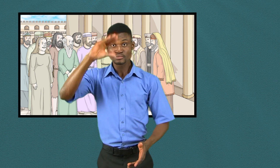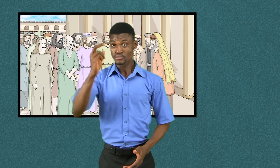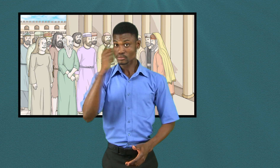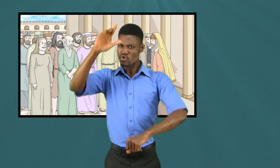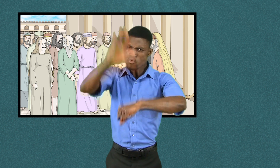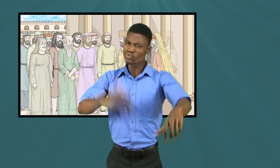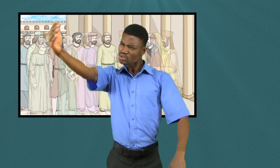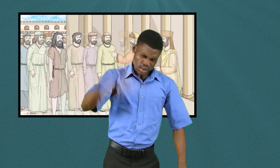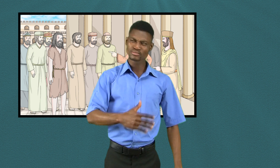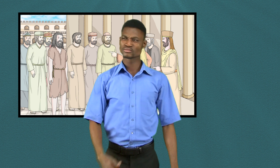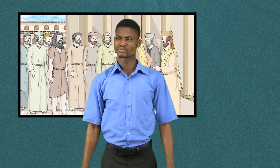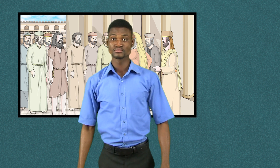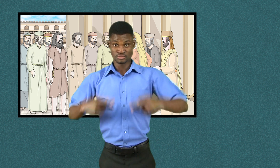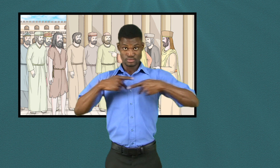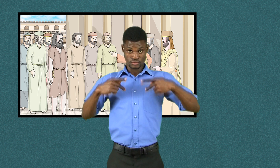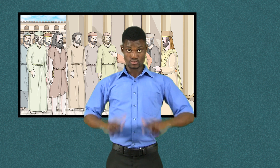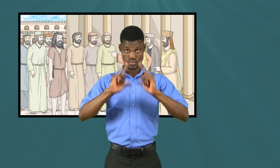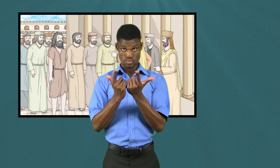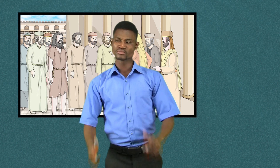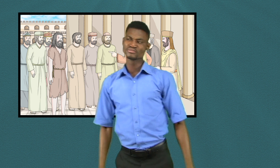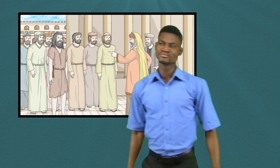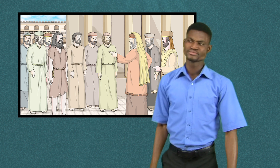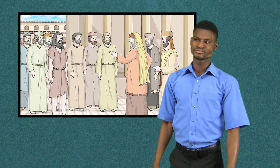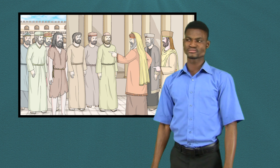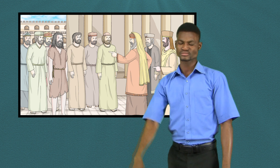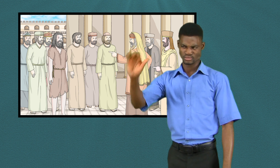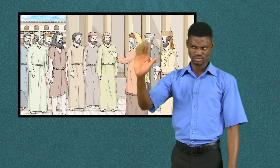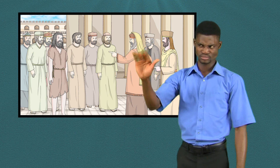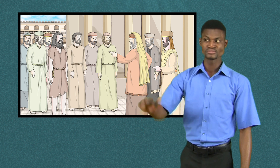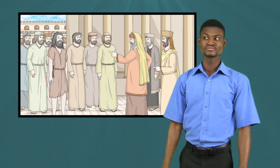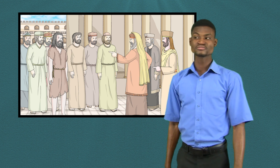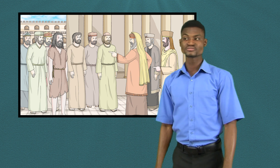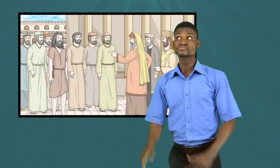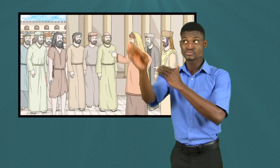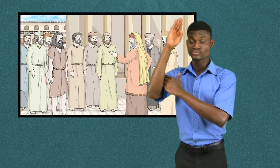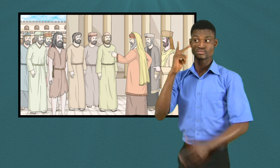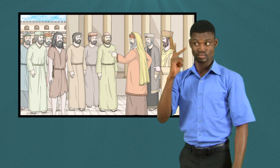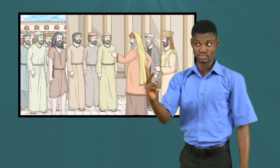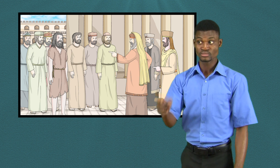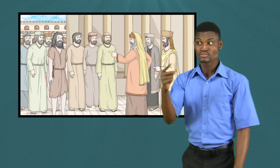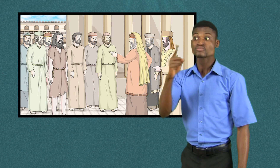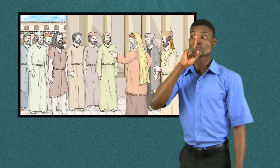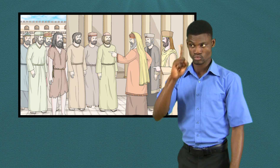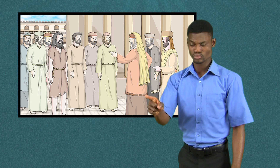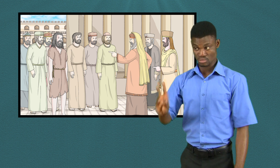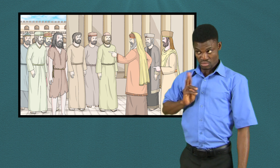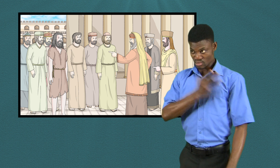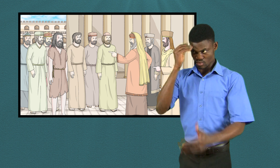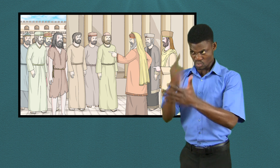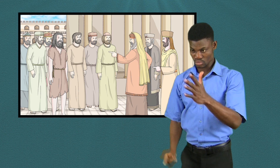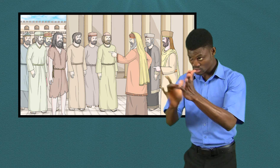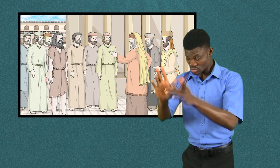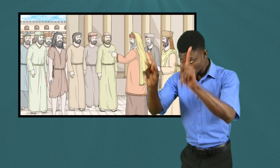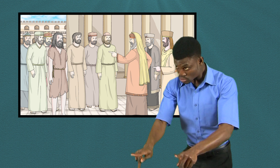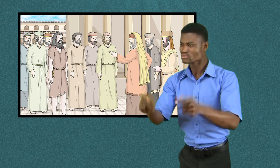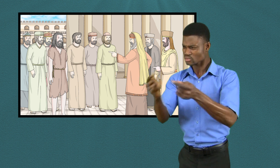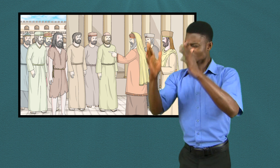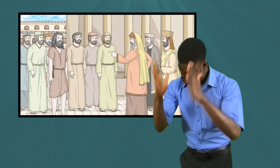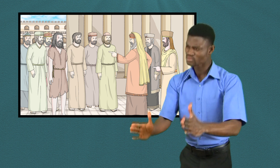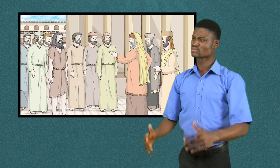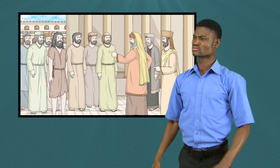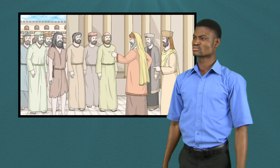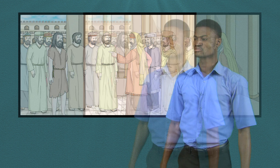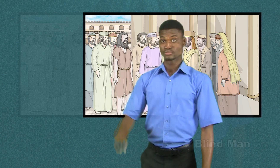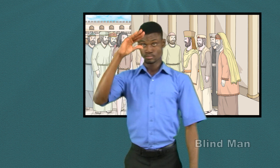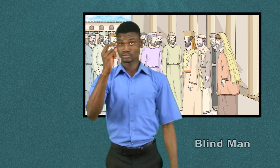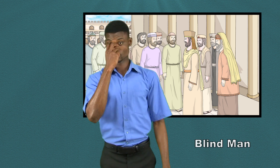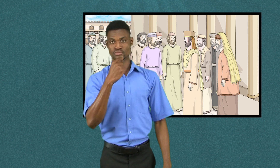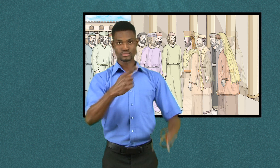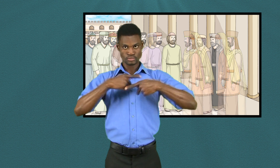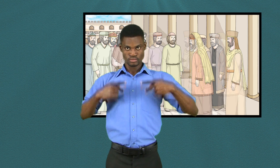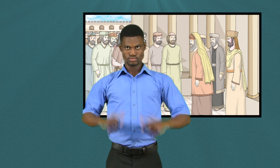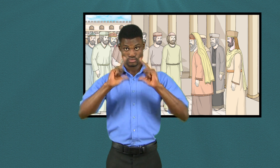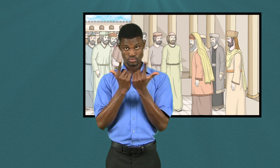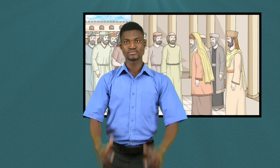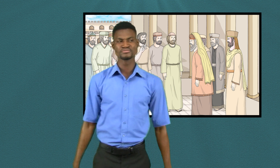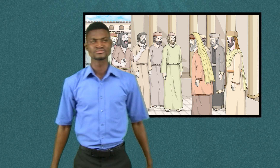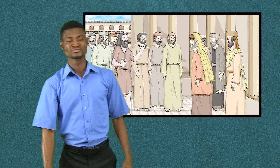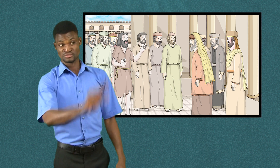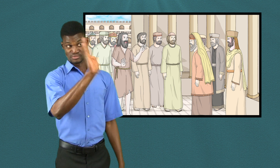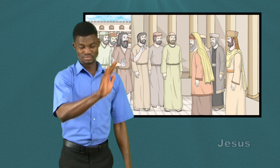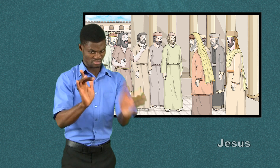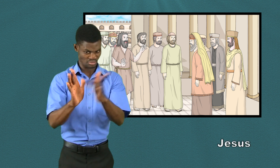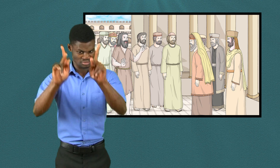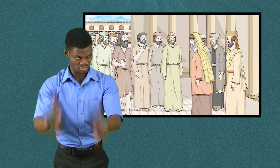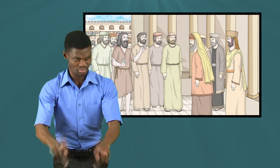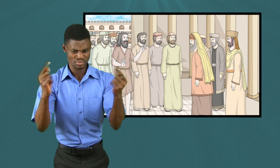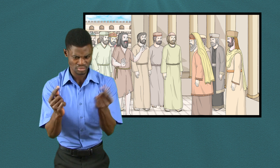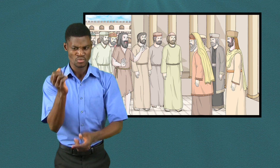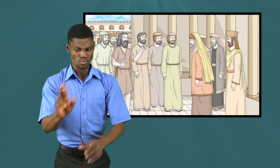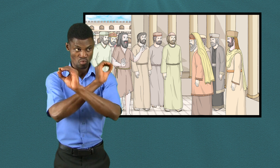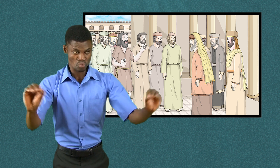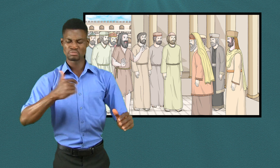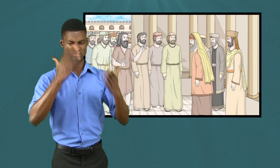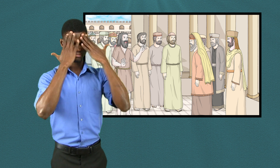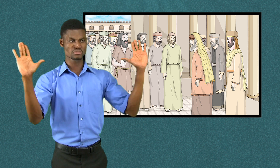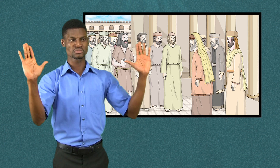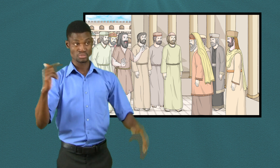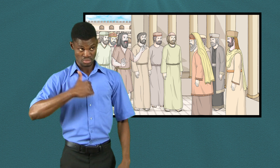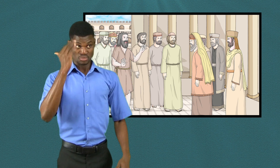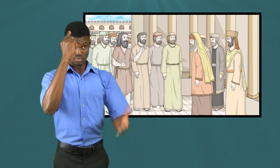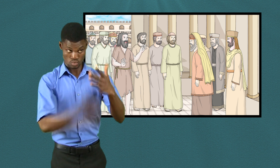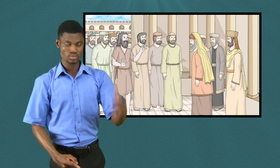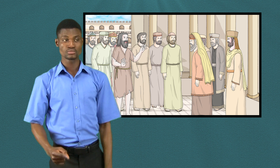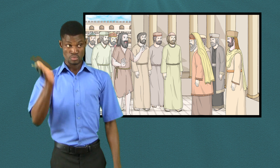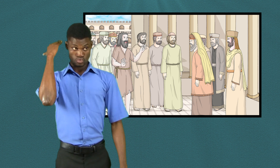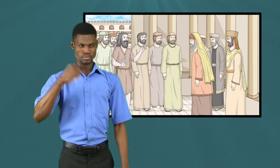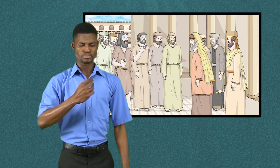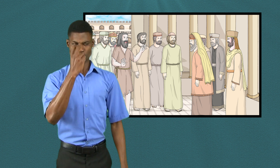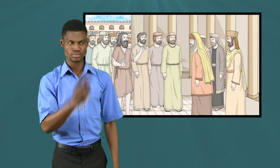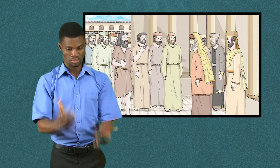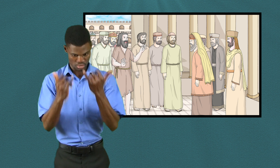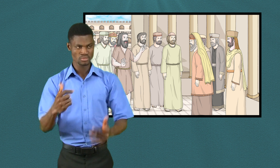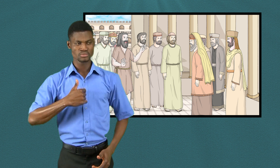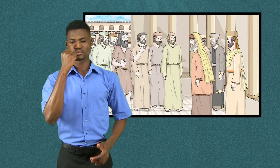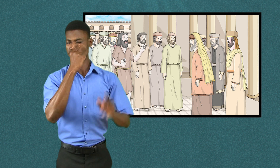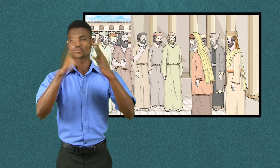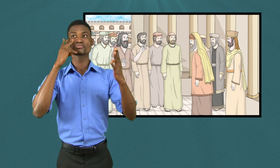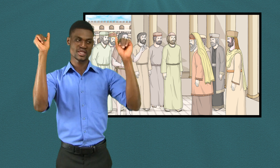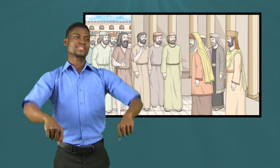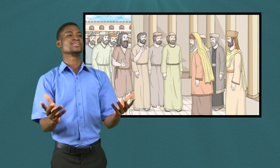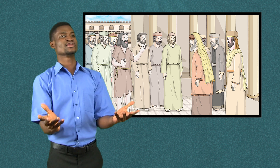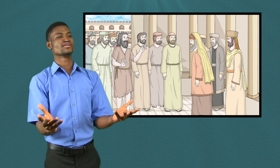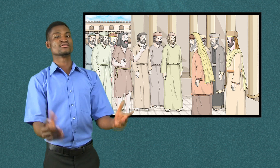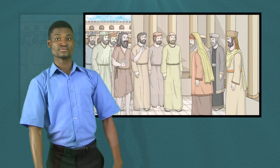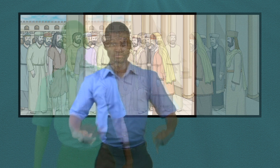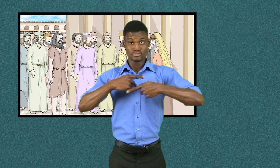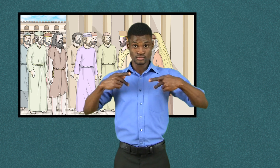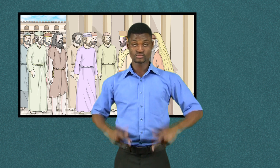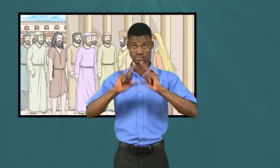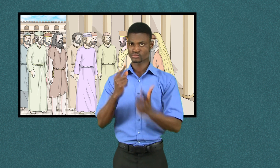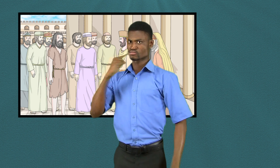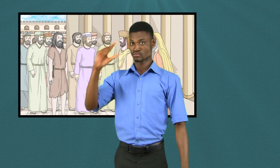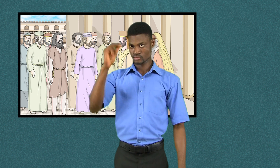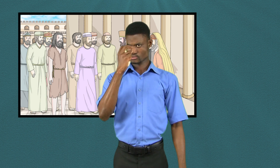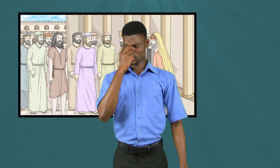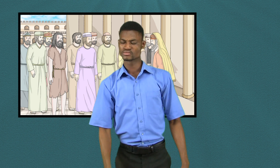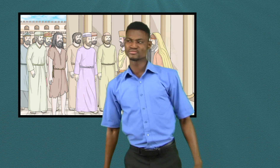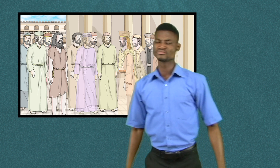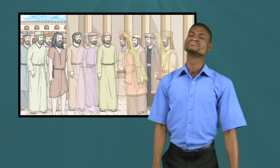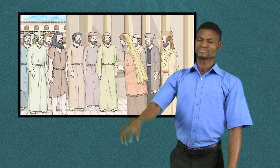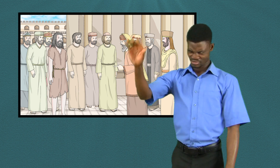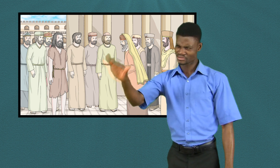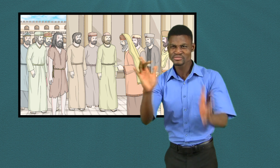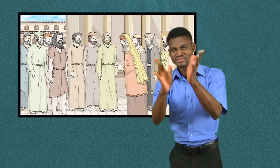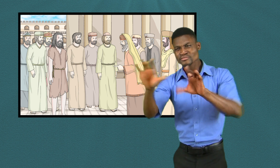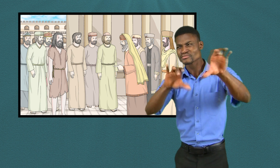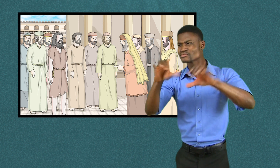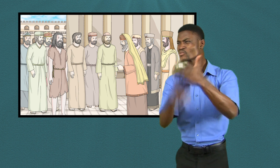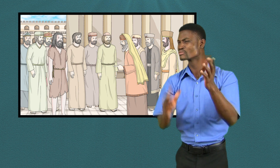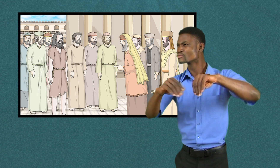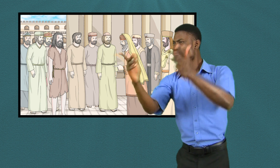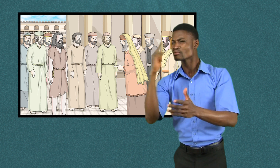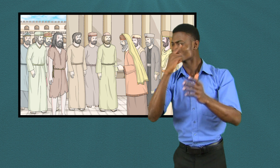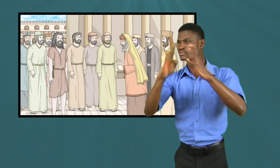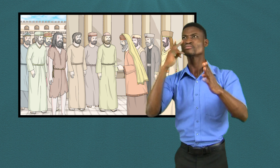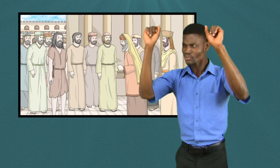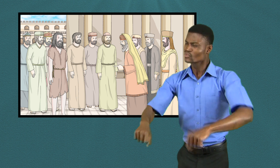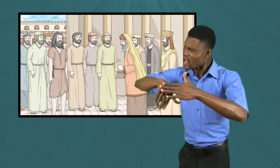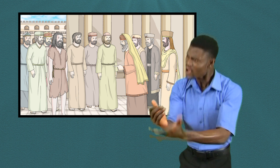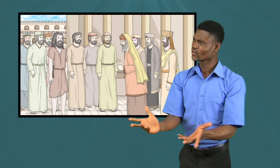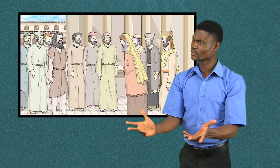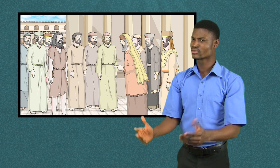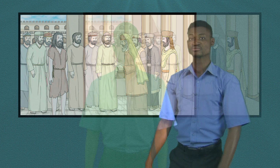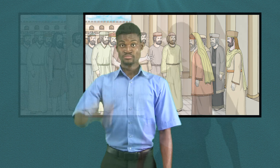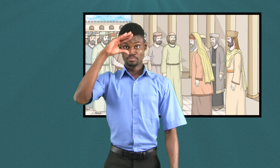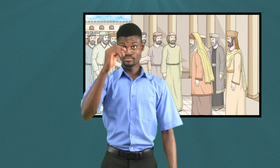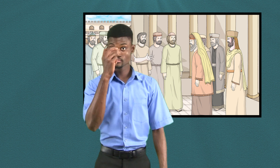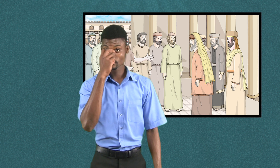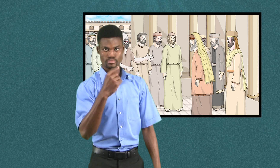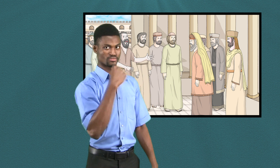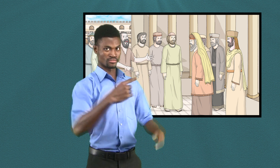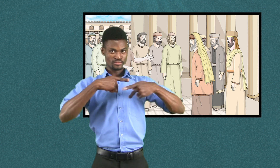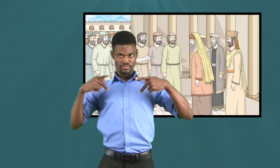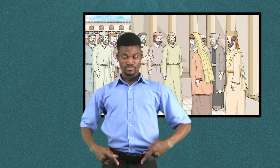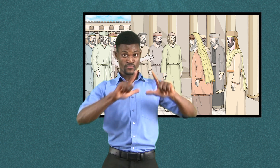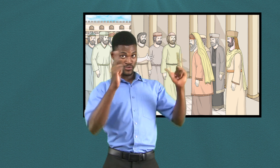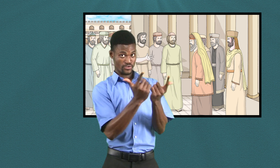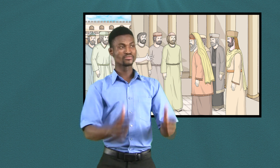So a second time they called for the man who had been blind and said, “Give glory to God! We know that this man is a sinner.” He answered, “Whether He is a sinner I do not know. There is one thing I do know: I was blind, but now I see!” “What did He do to you?” they asked. “How did He open your eyes?”